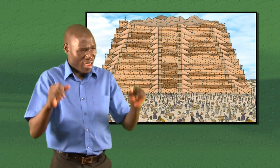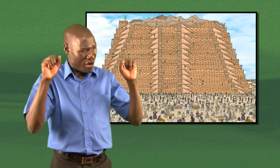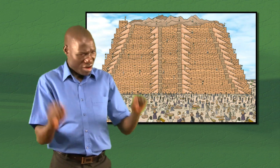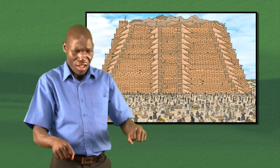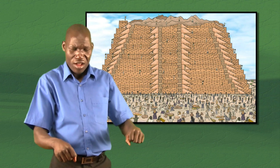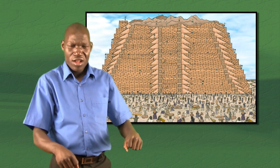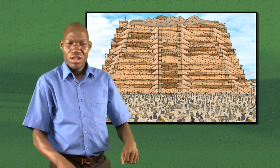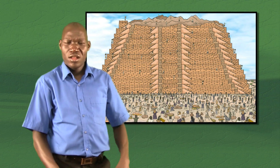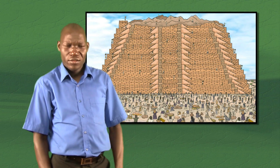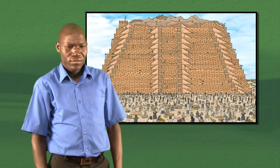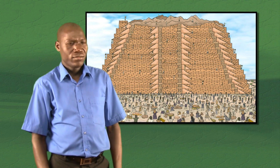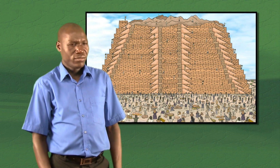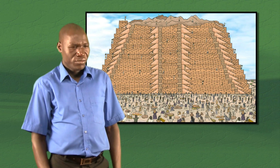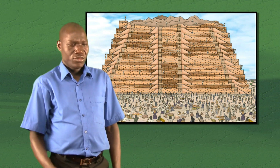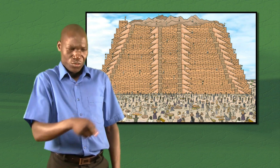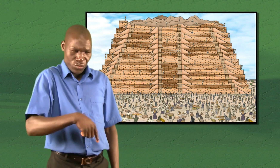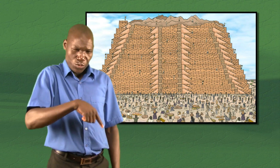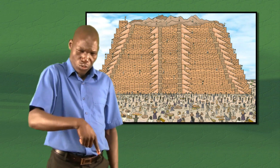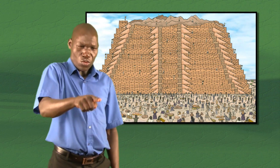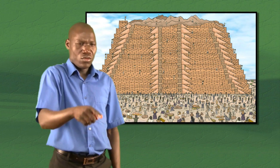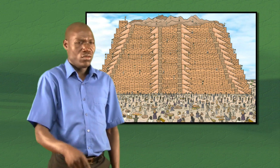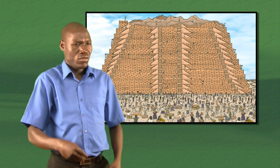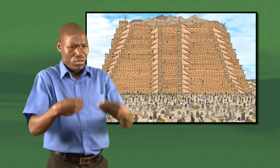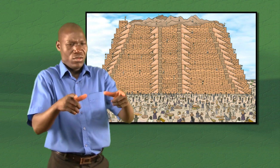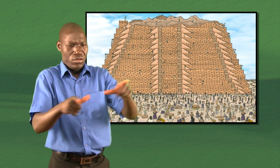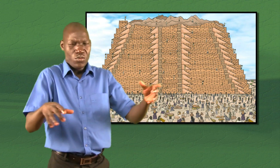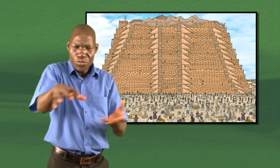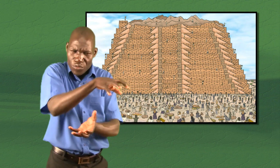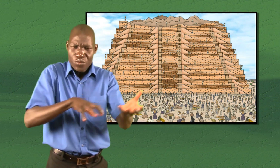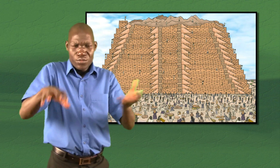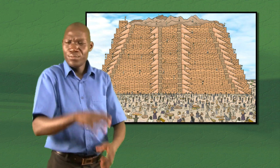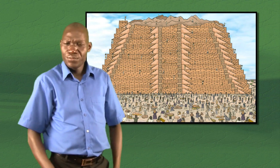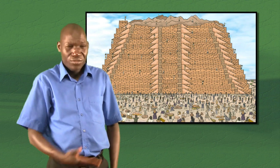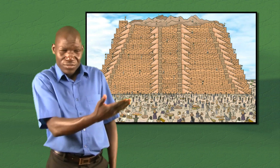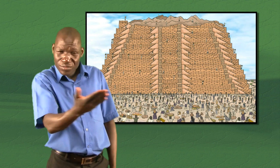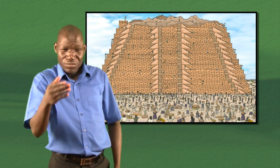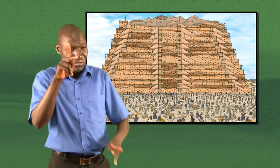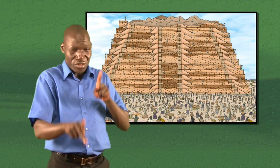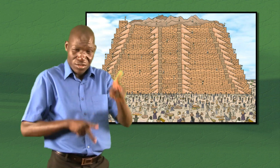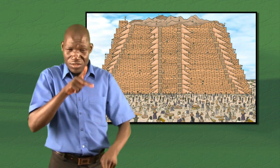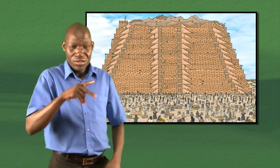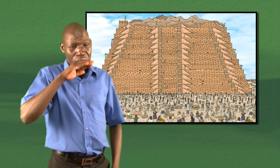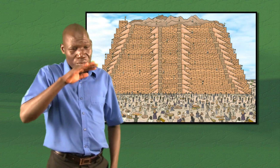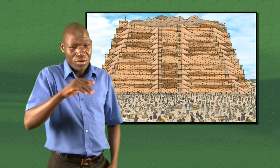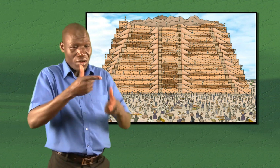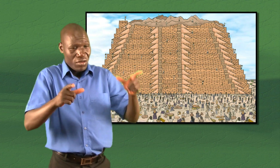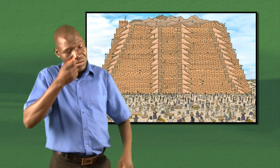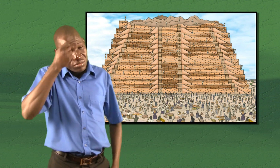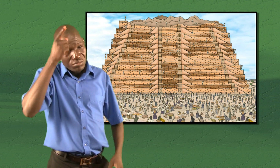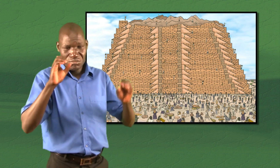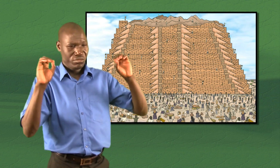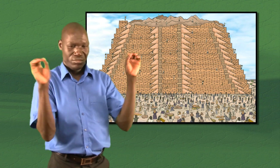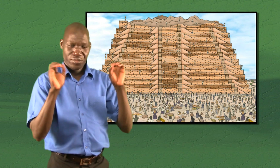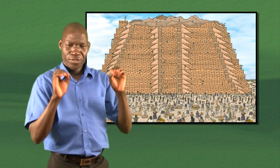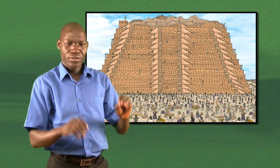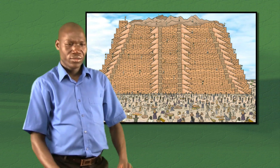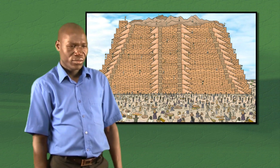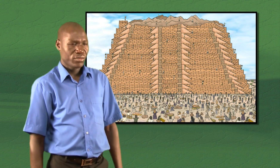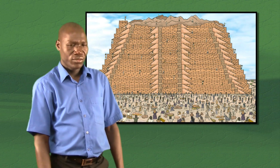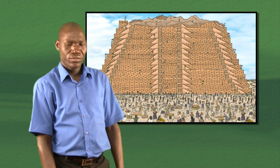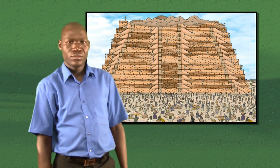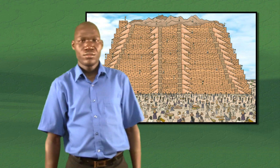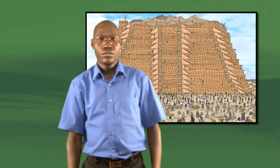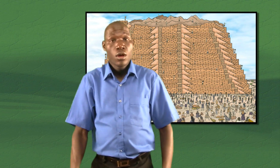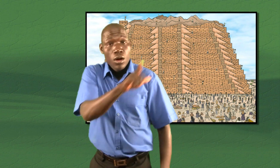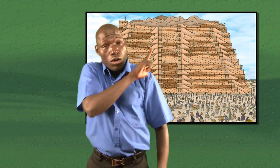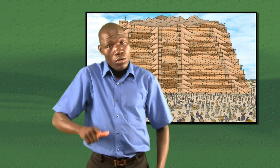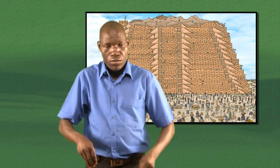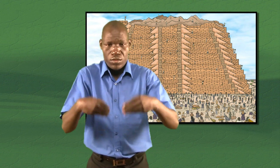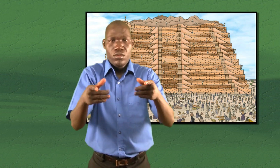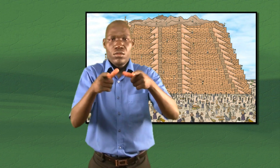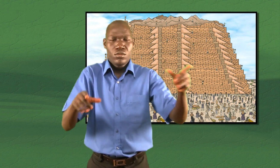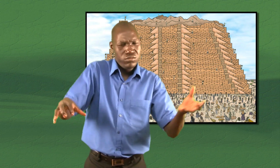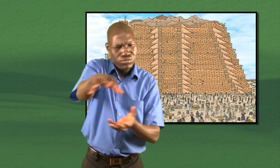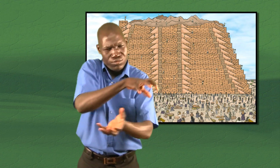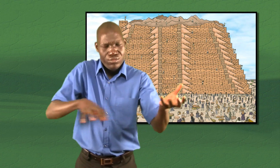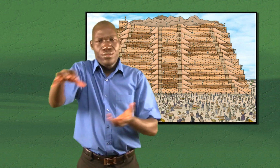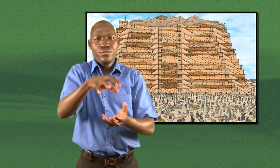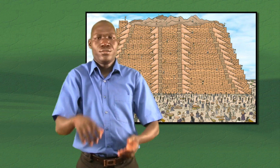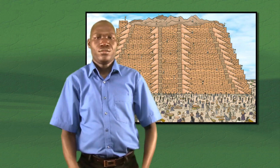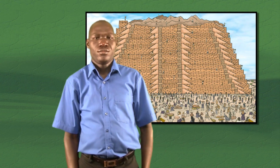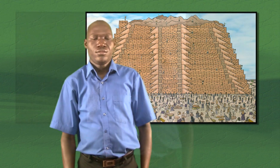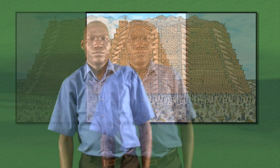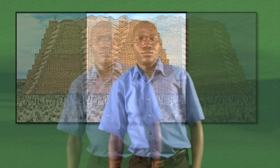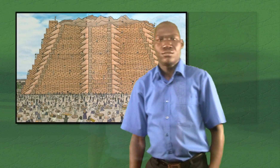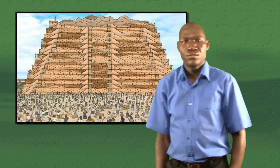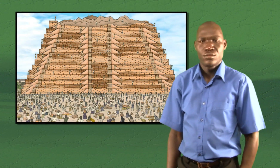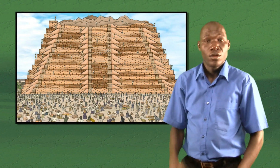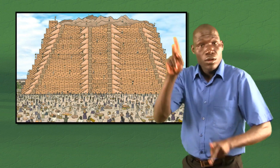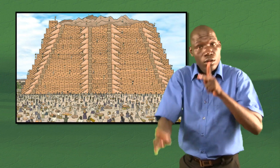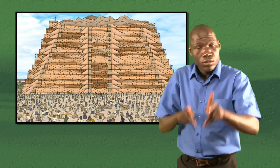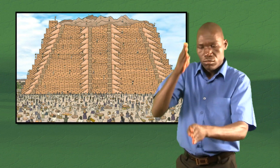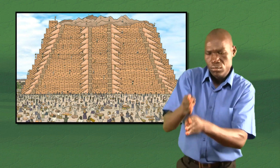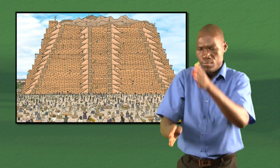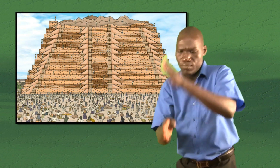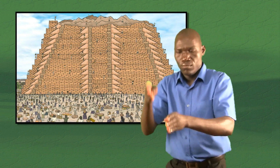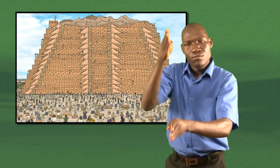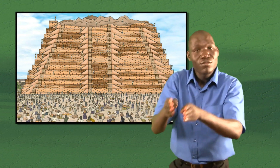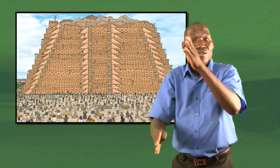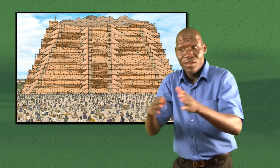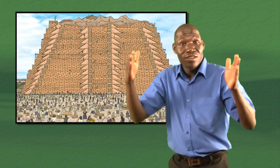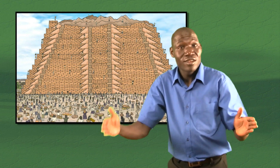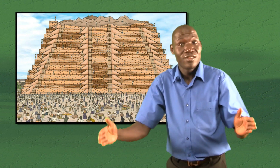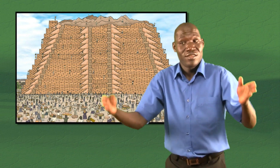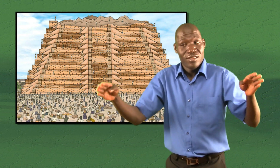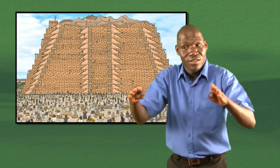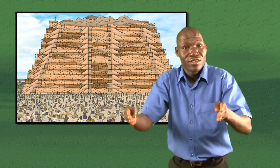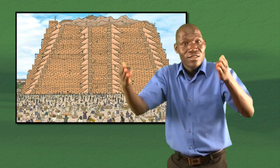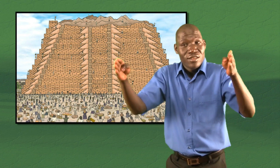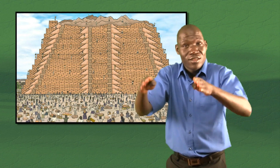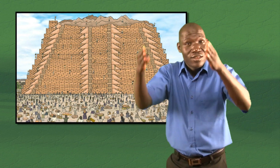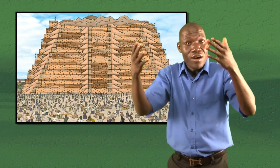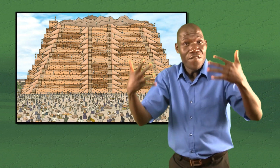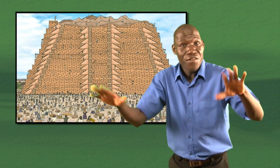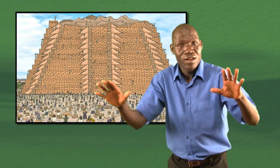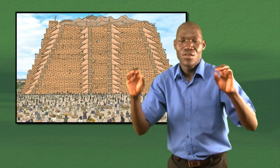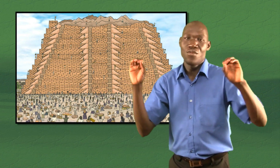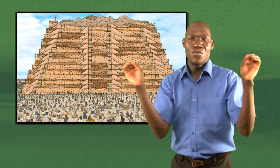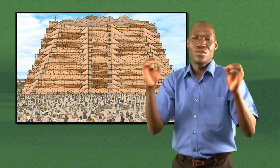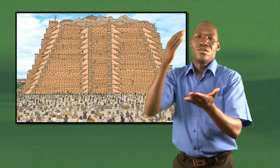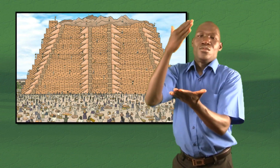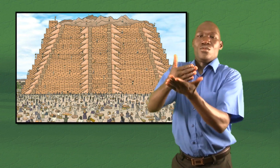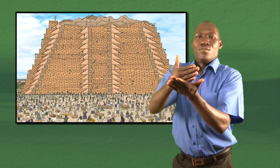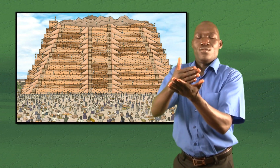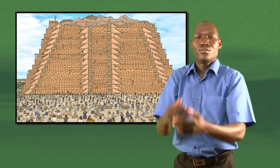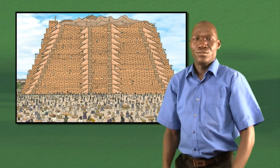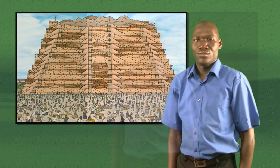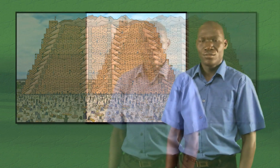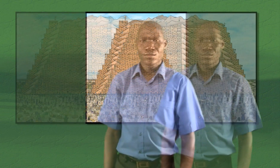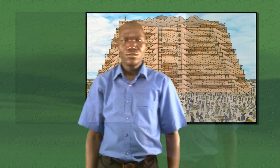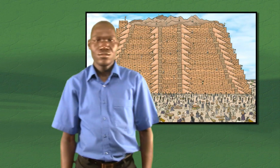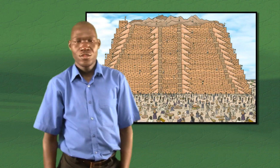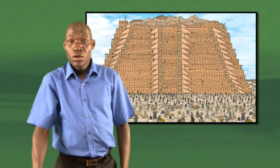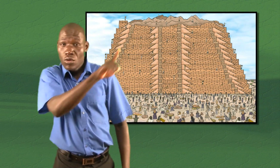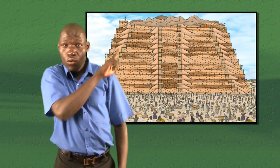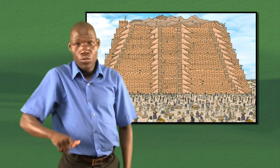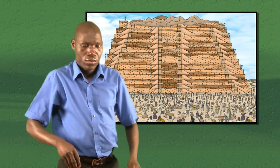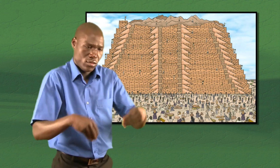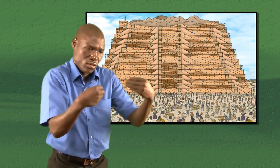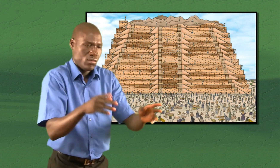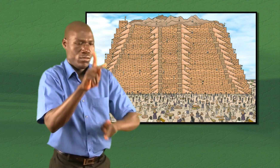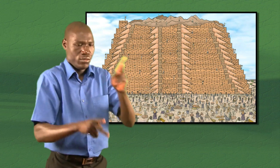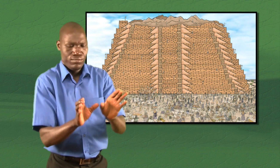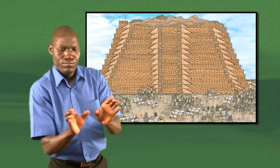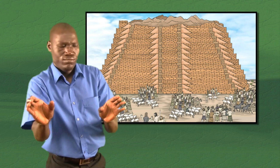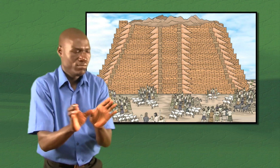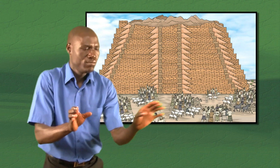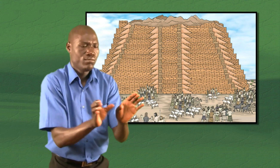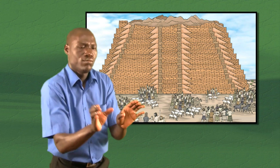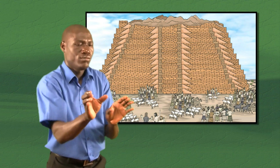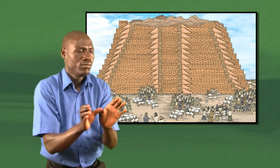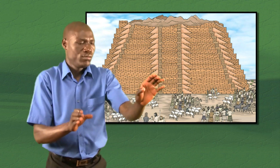And the LORD said, “If they have begun to do this as one people speaking the same language, then nothing they devise will be beyond them.